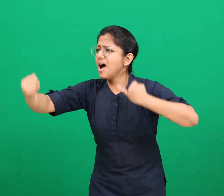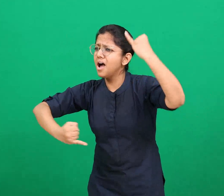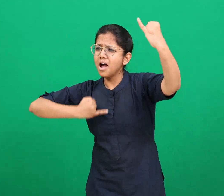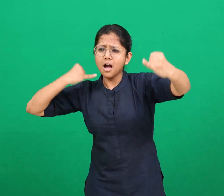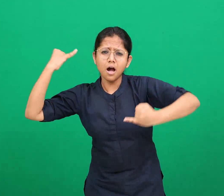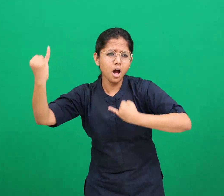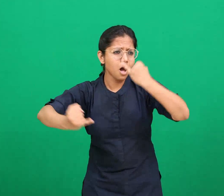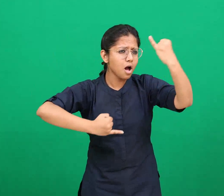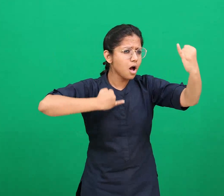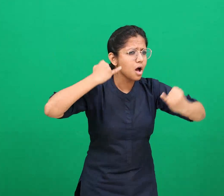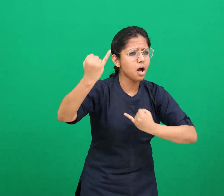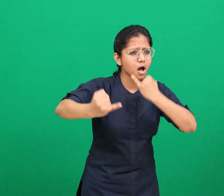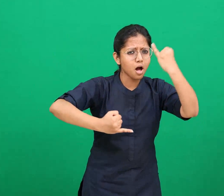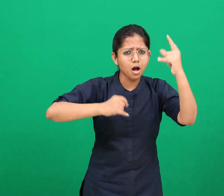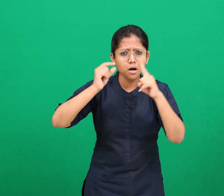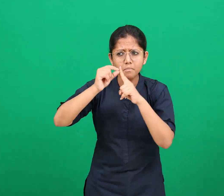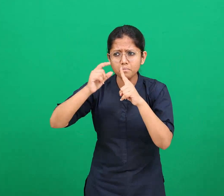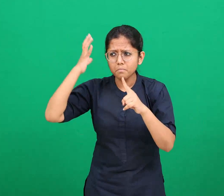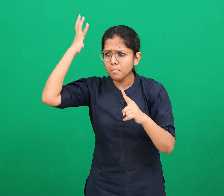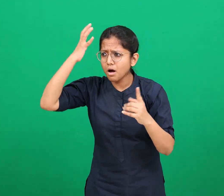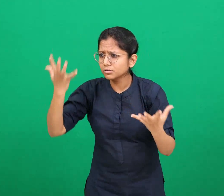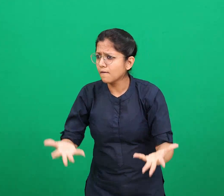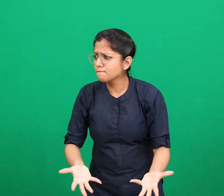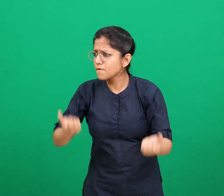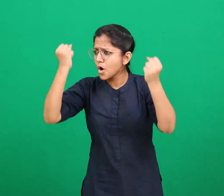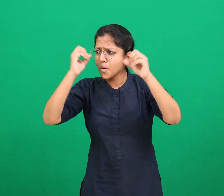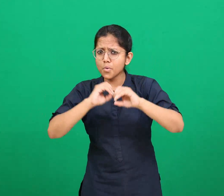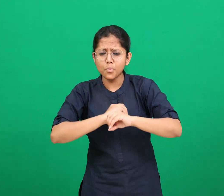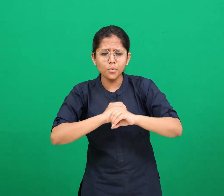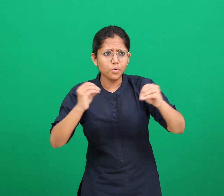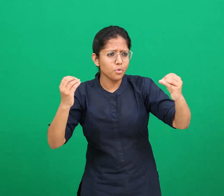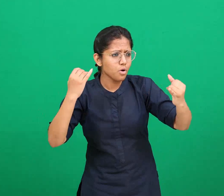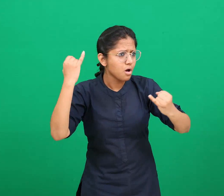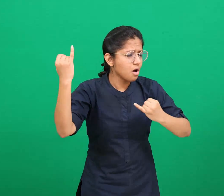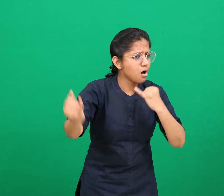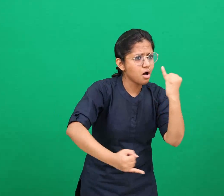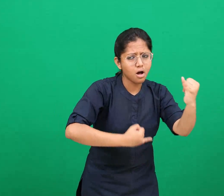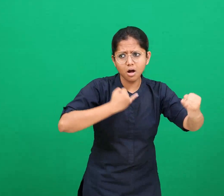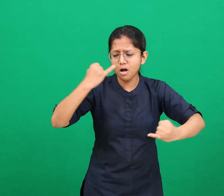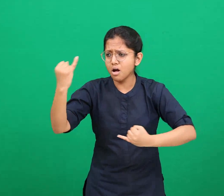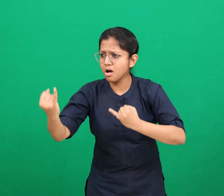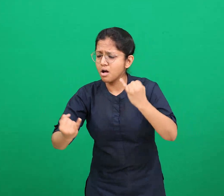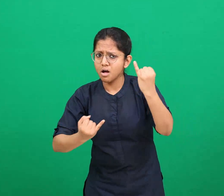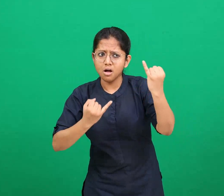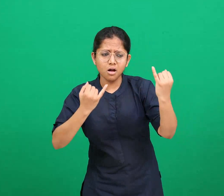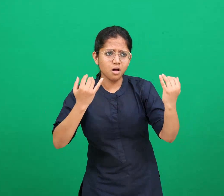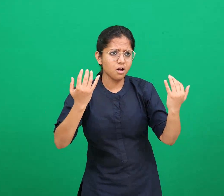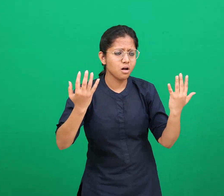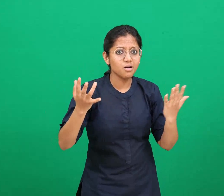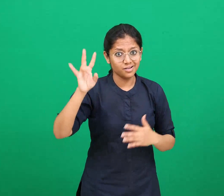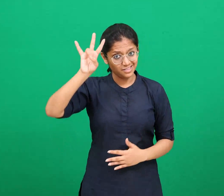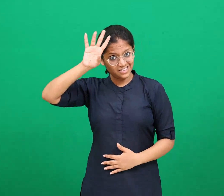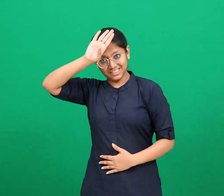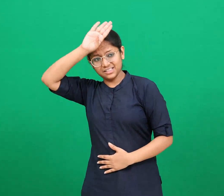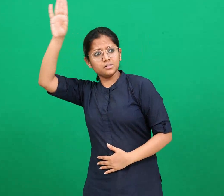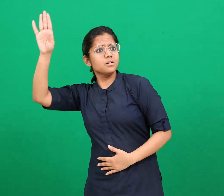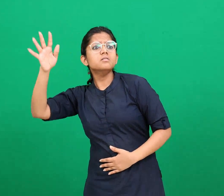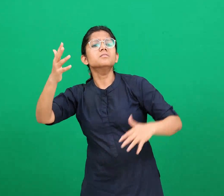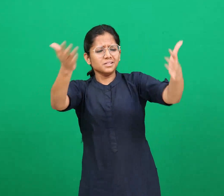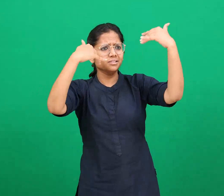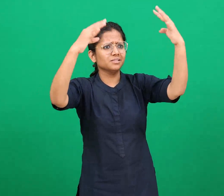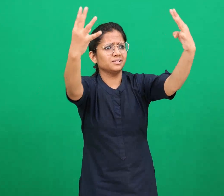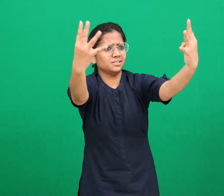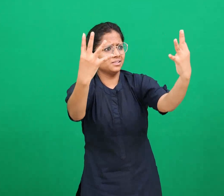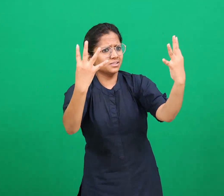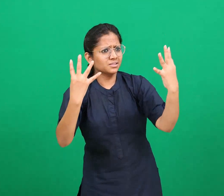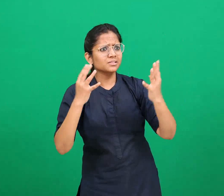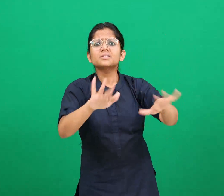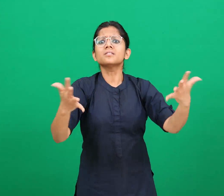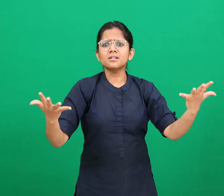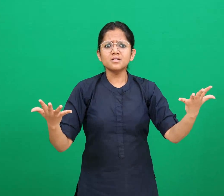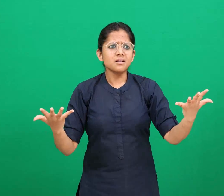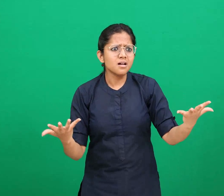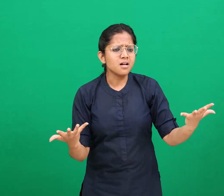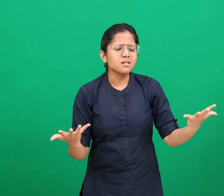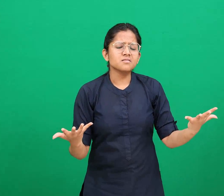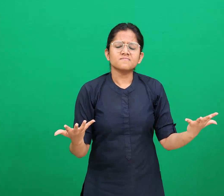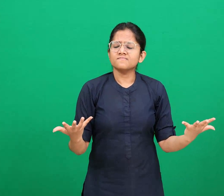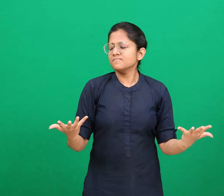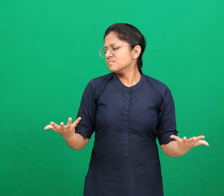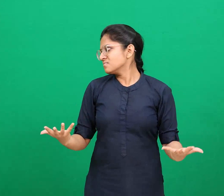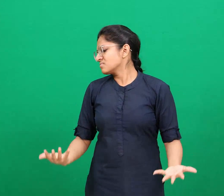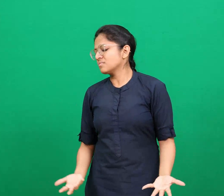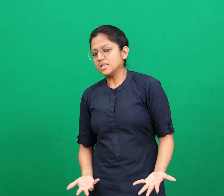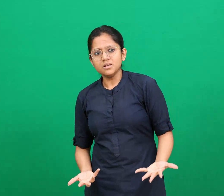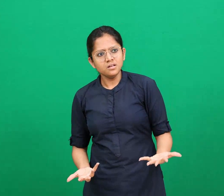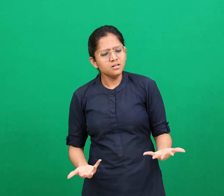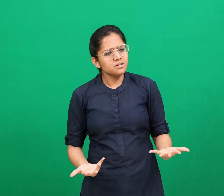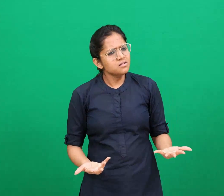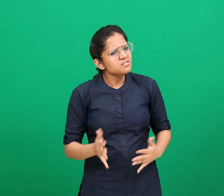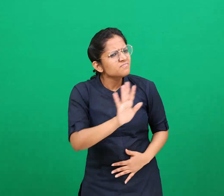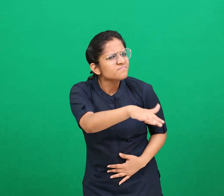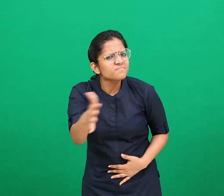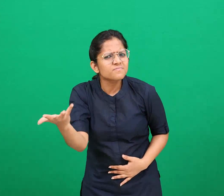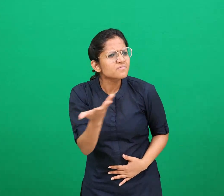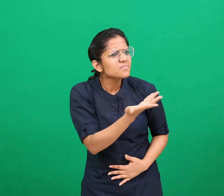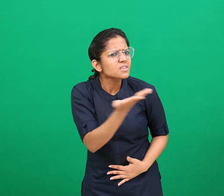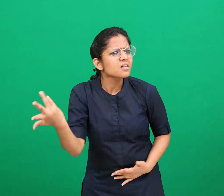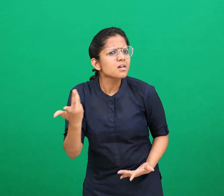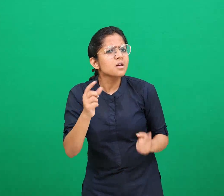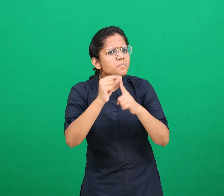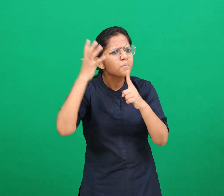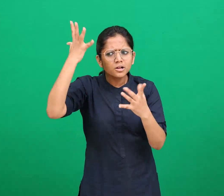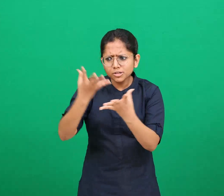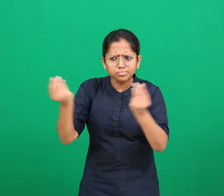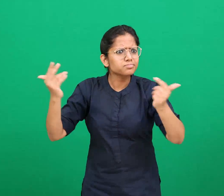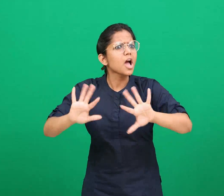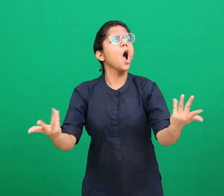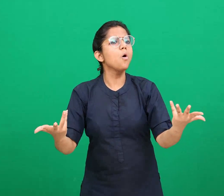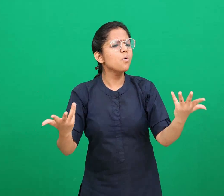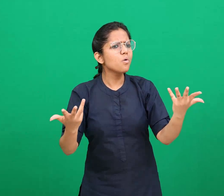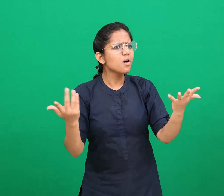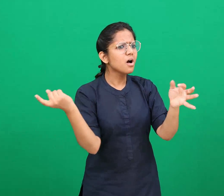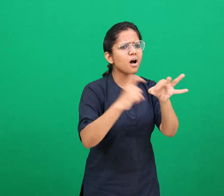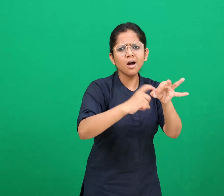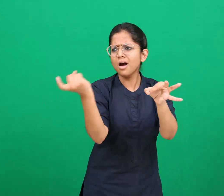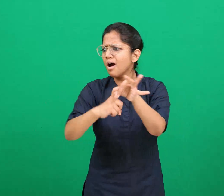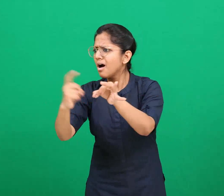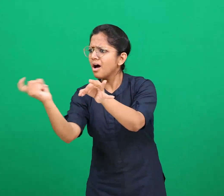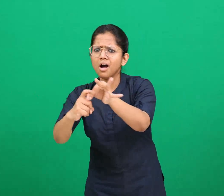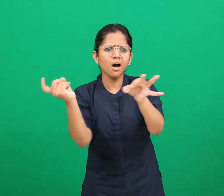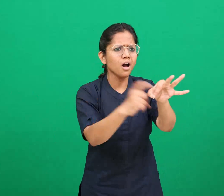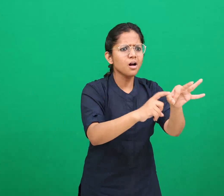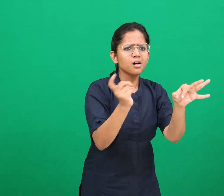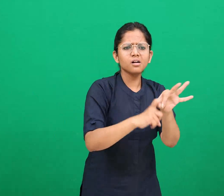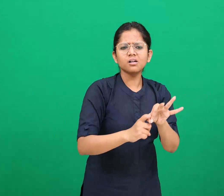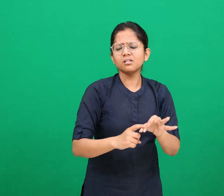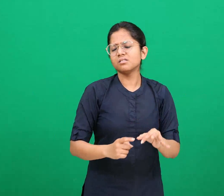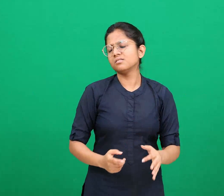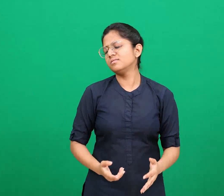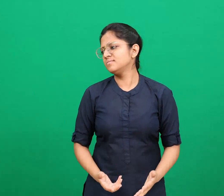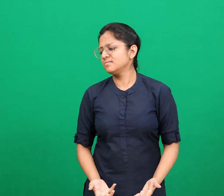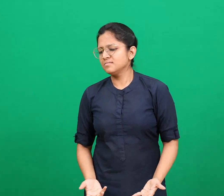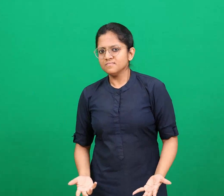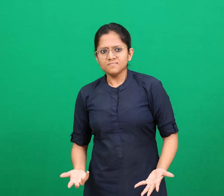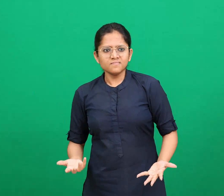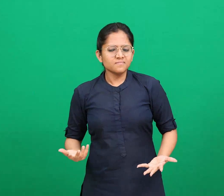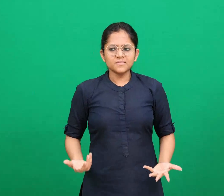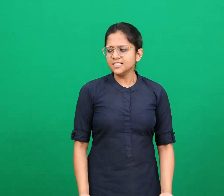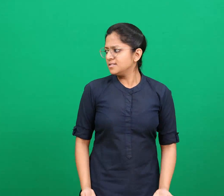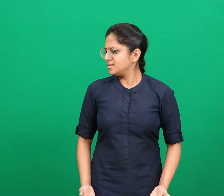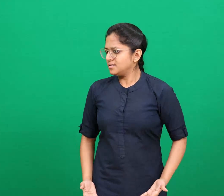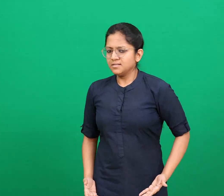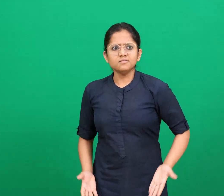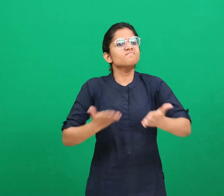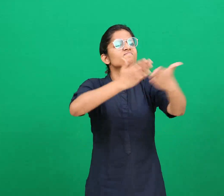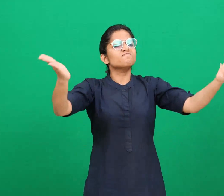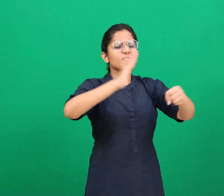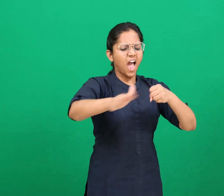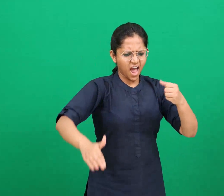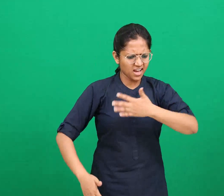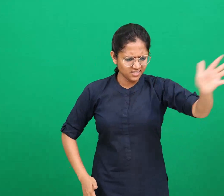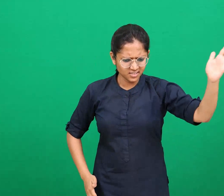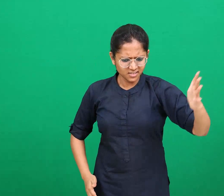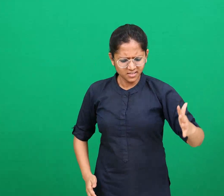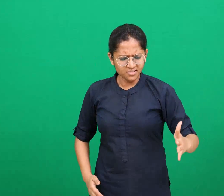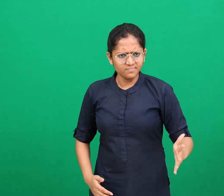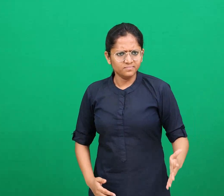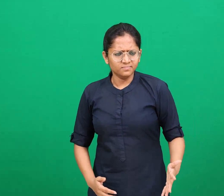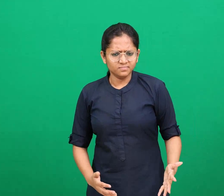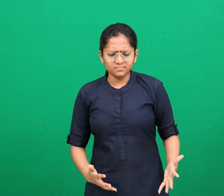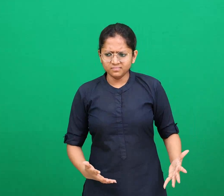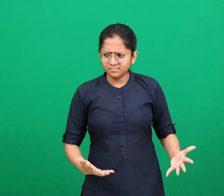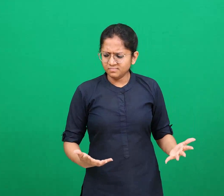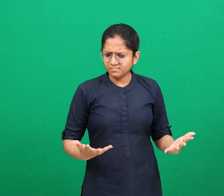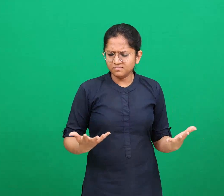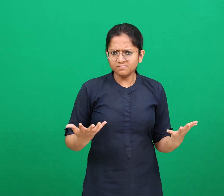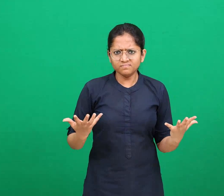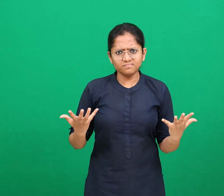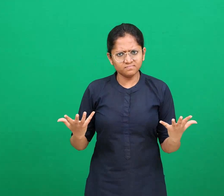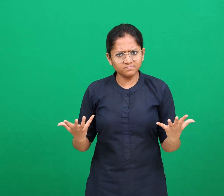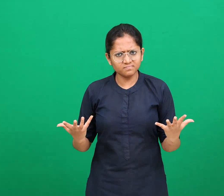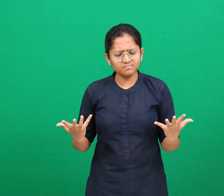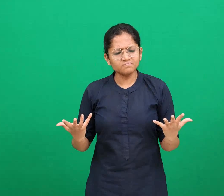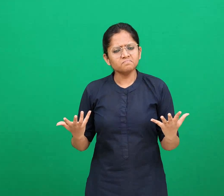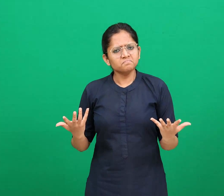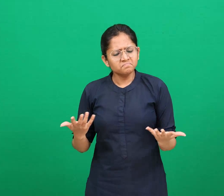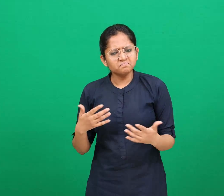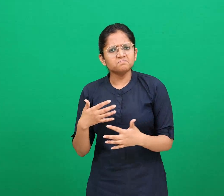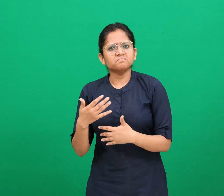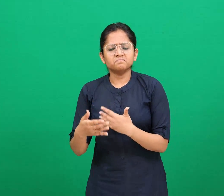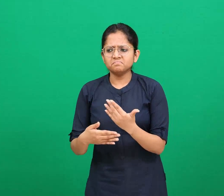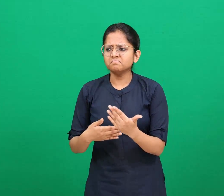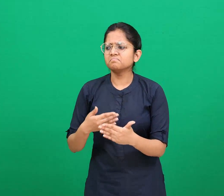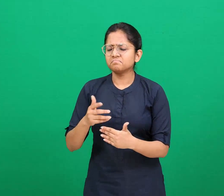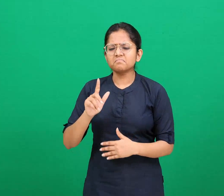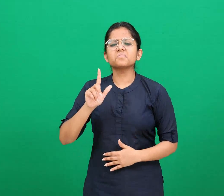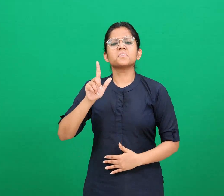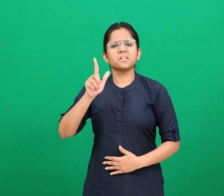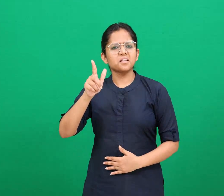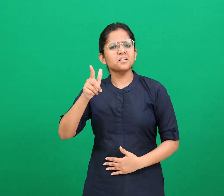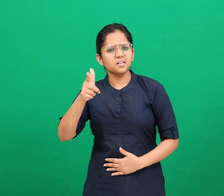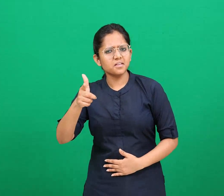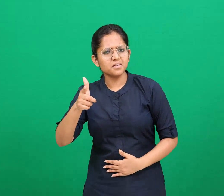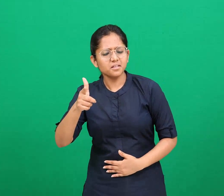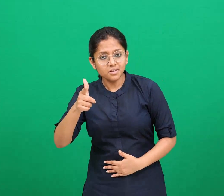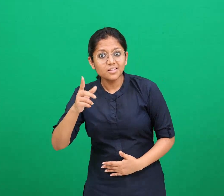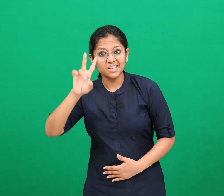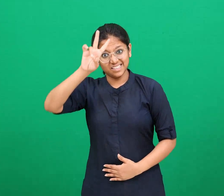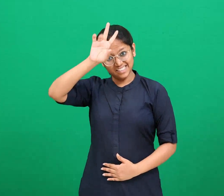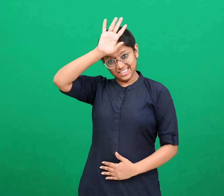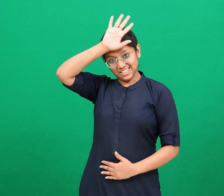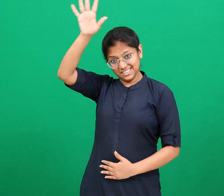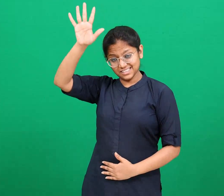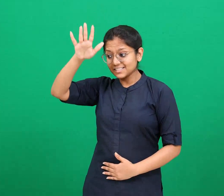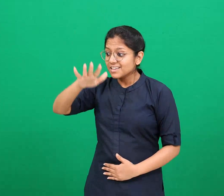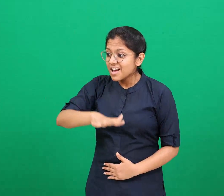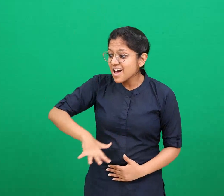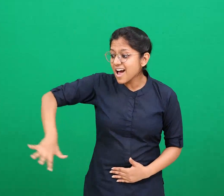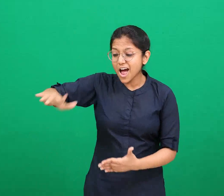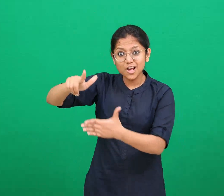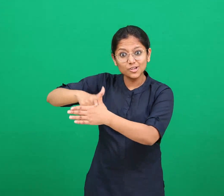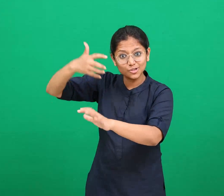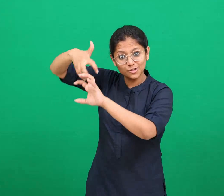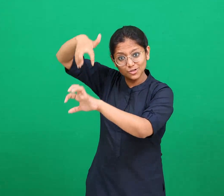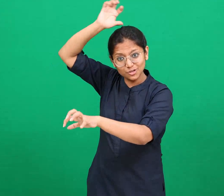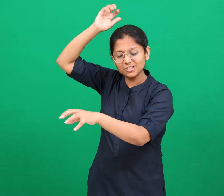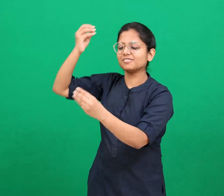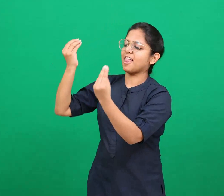After Herod had searched for him unsuccessfully, he examined the guards and ordered that they be executed.